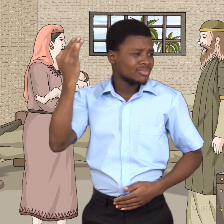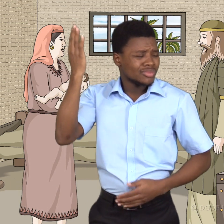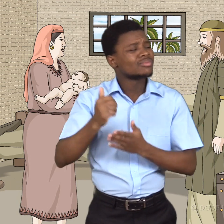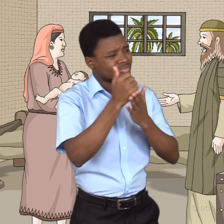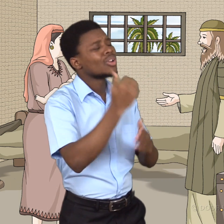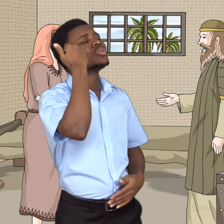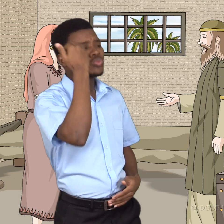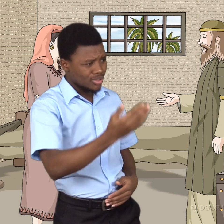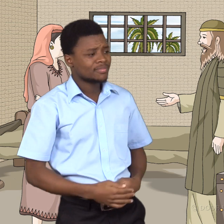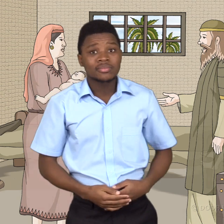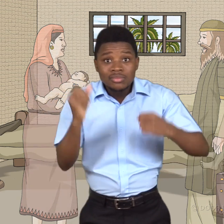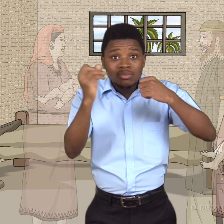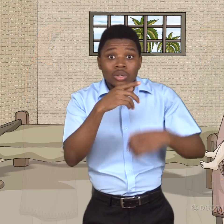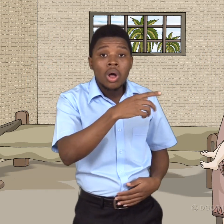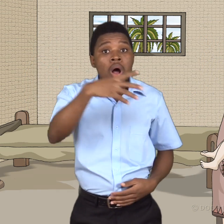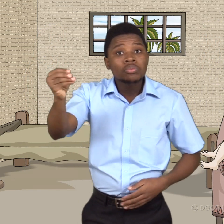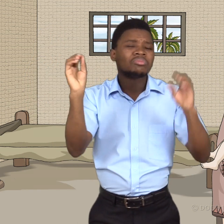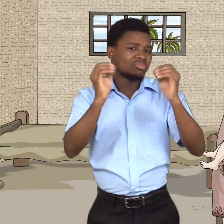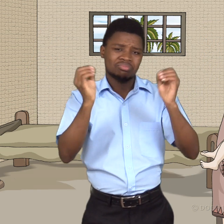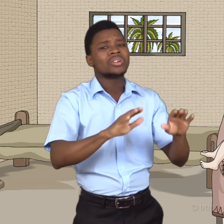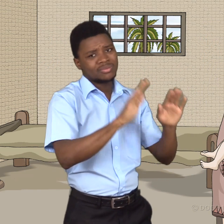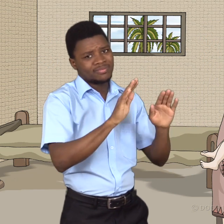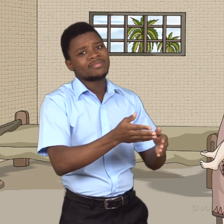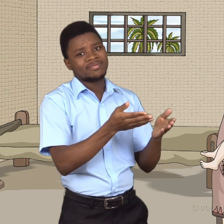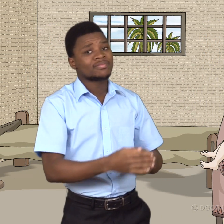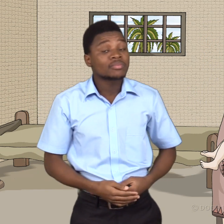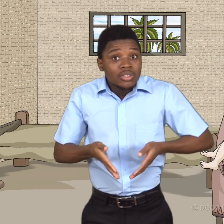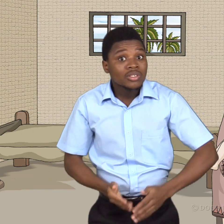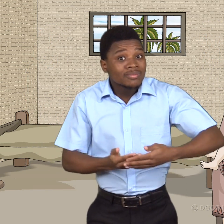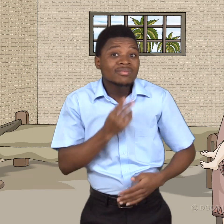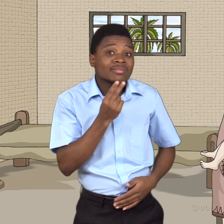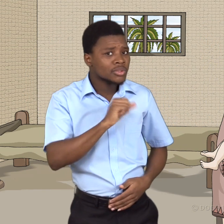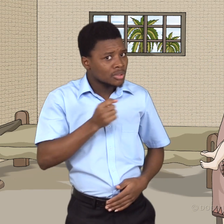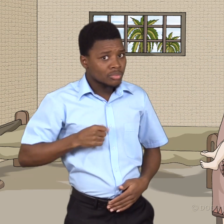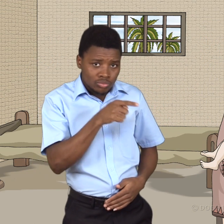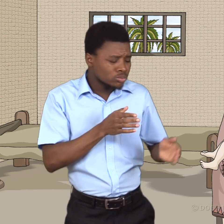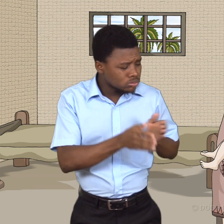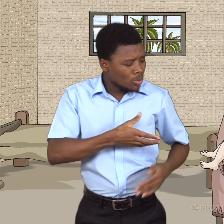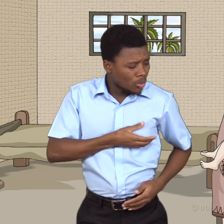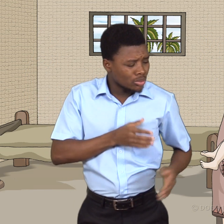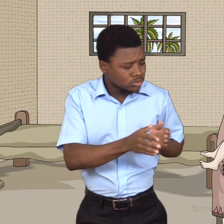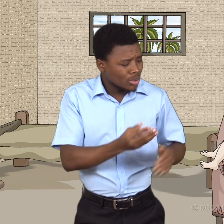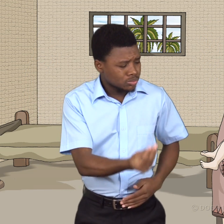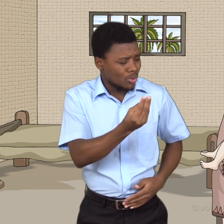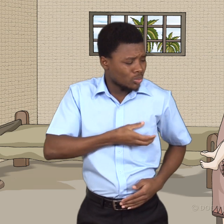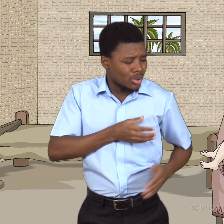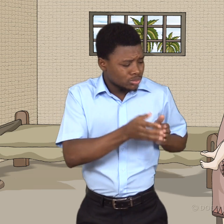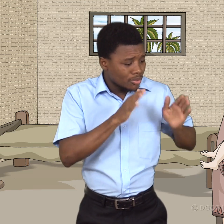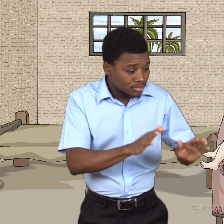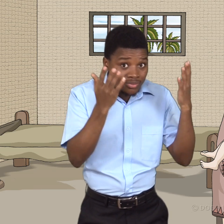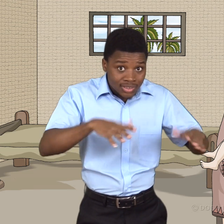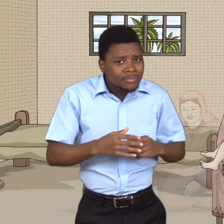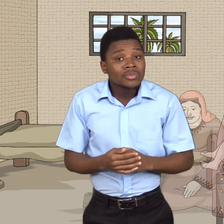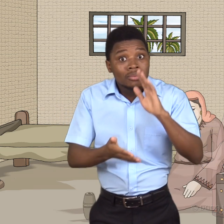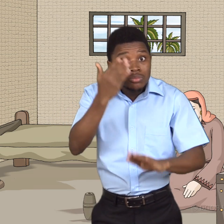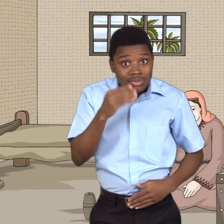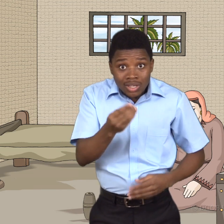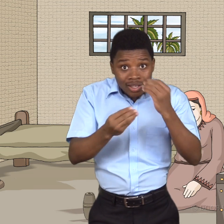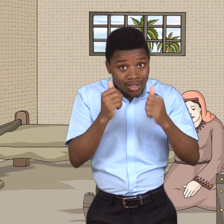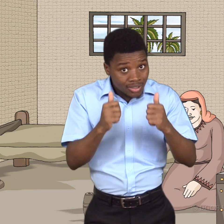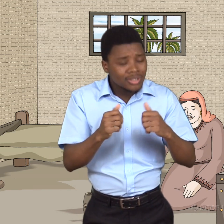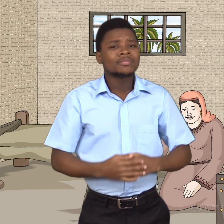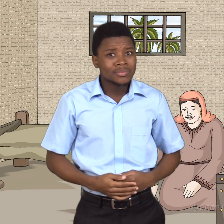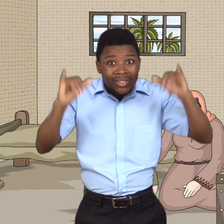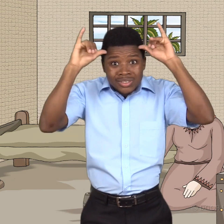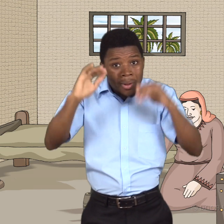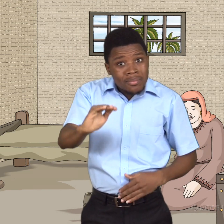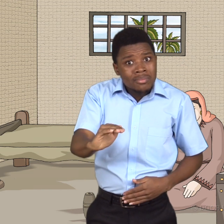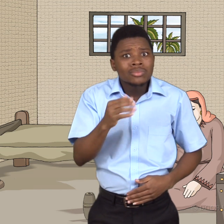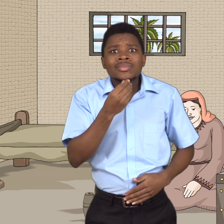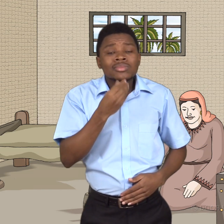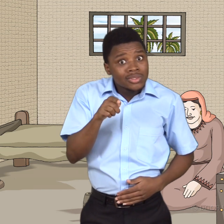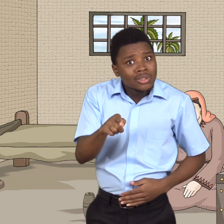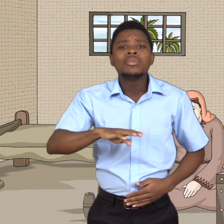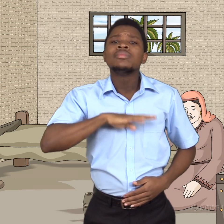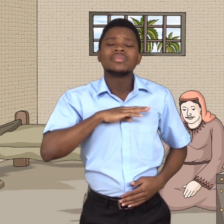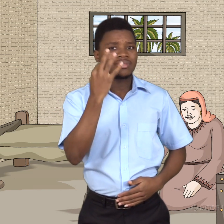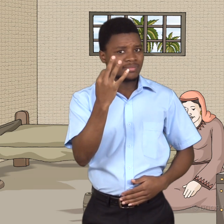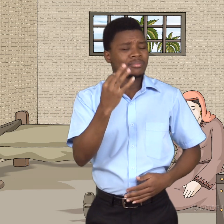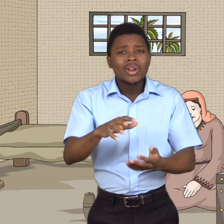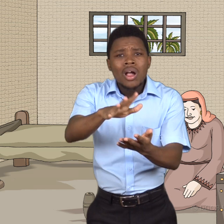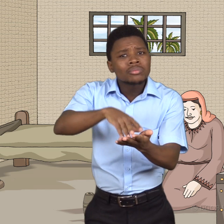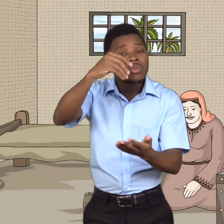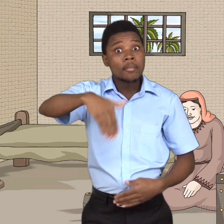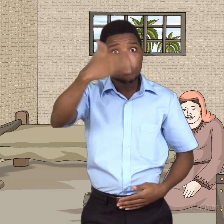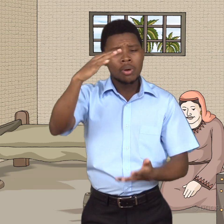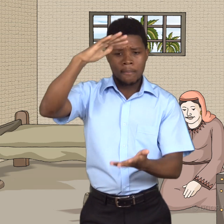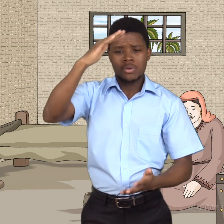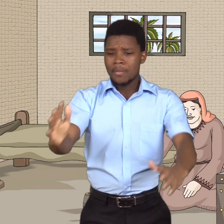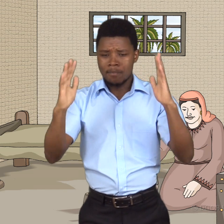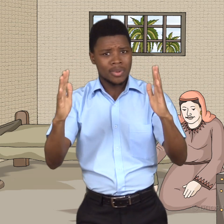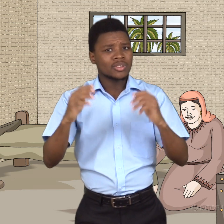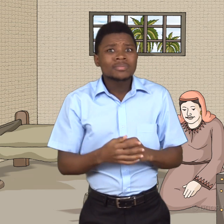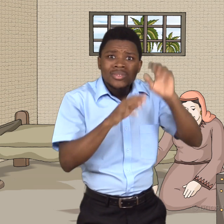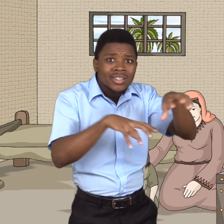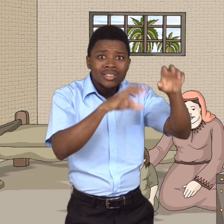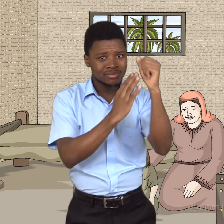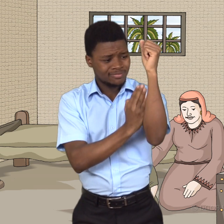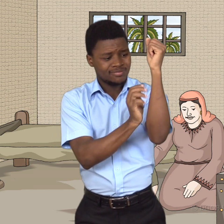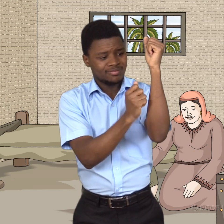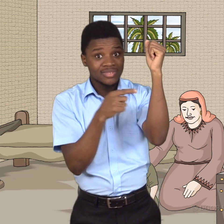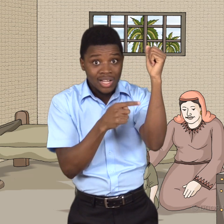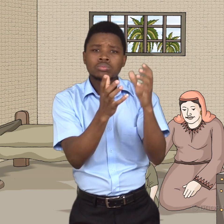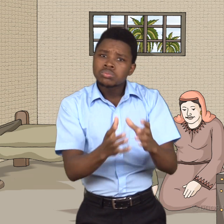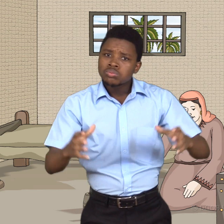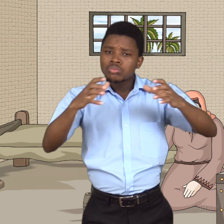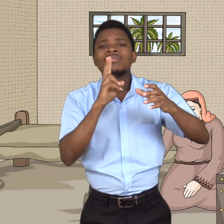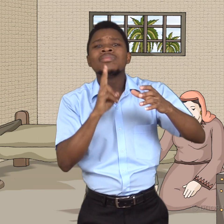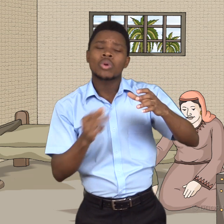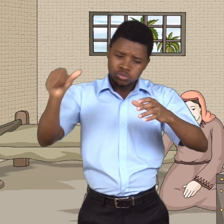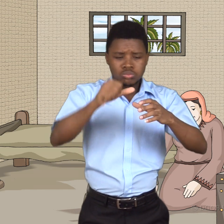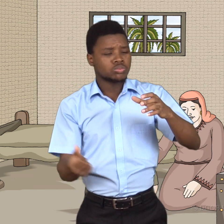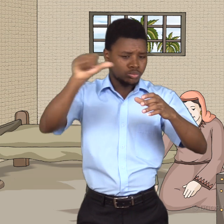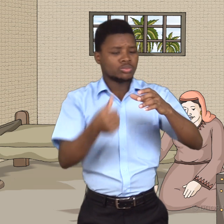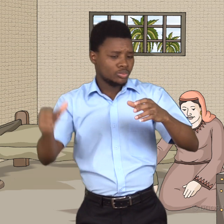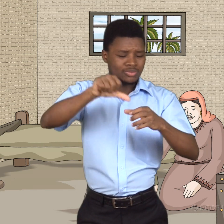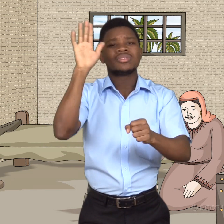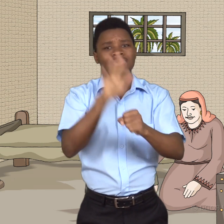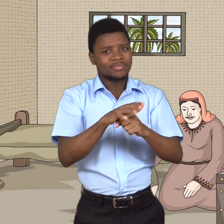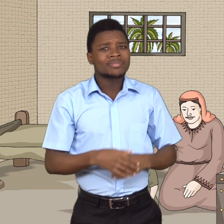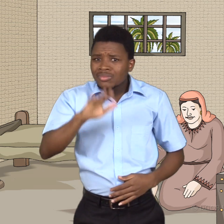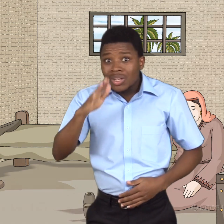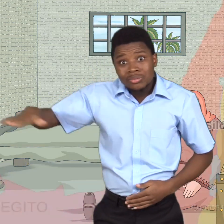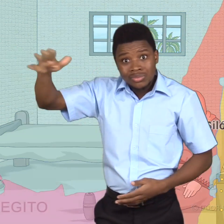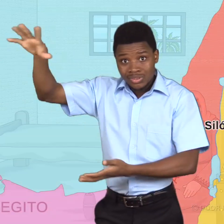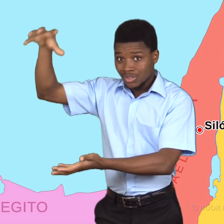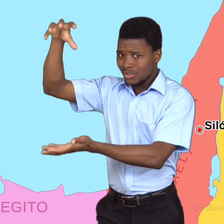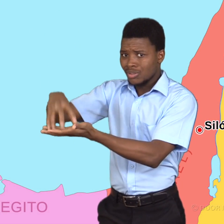So Hannah stayed and nursed her son until she had weaned him.